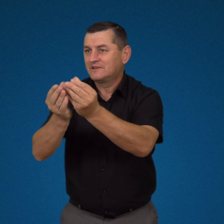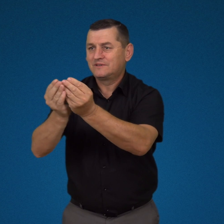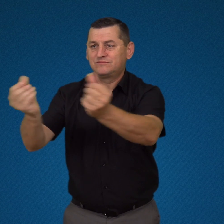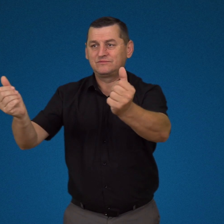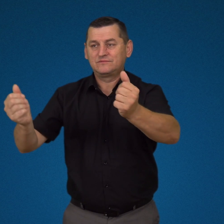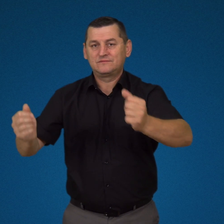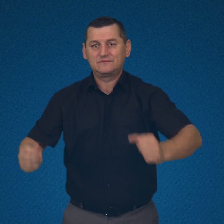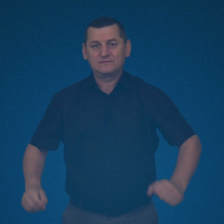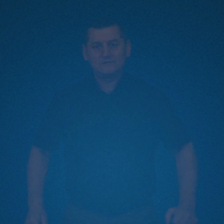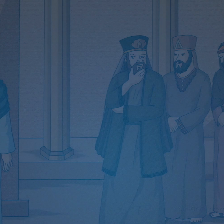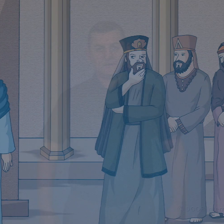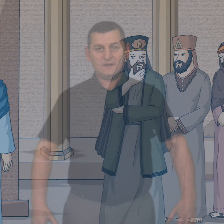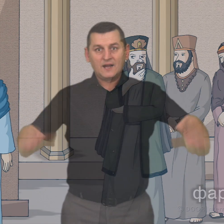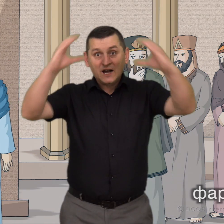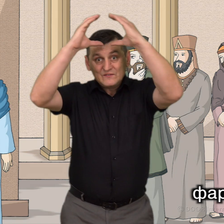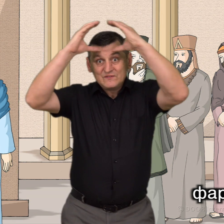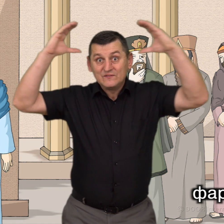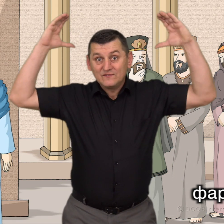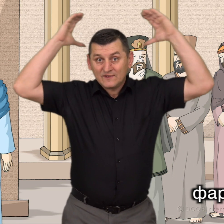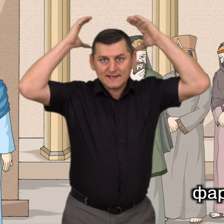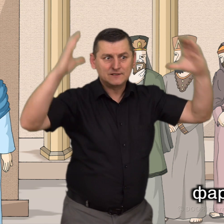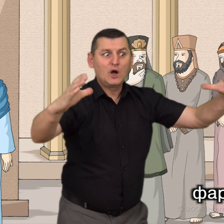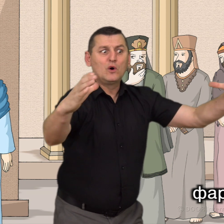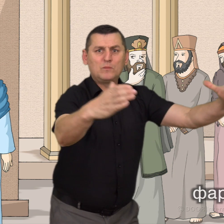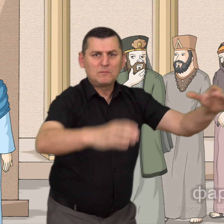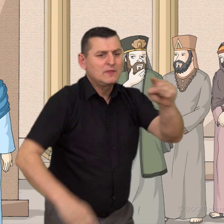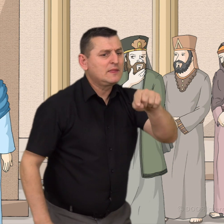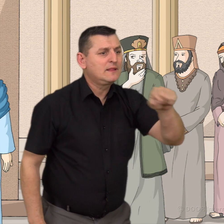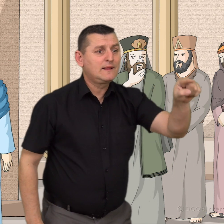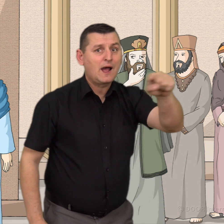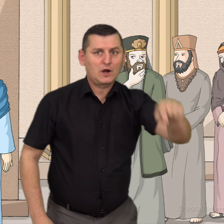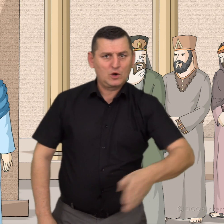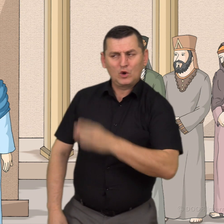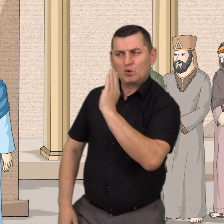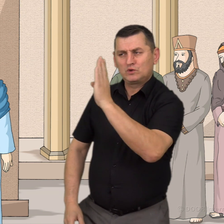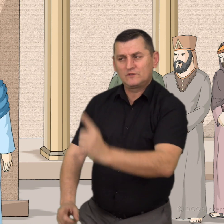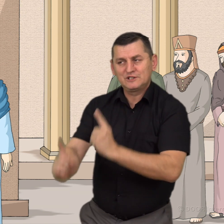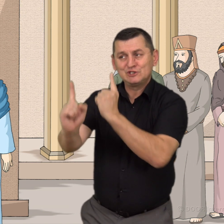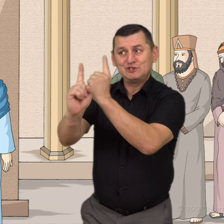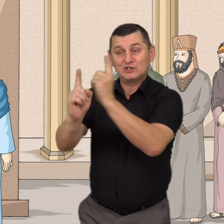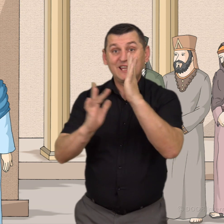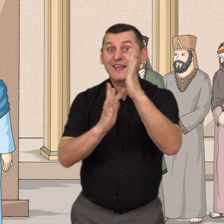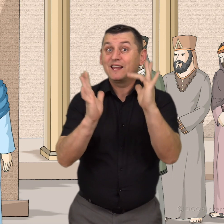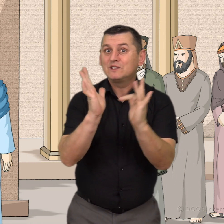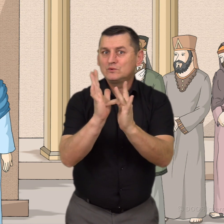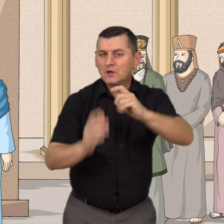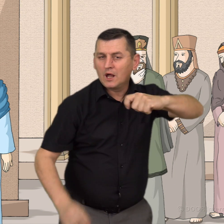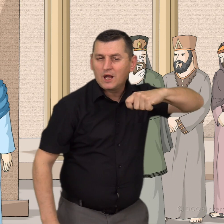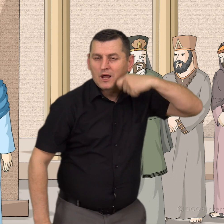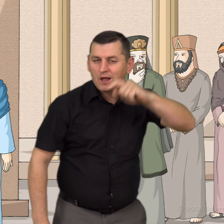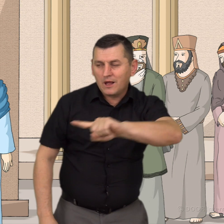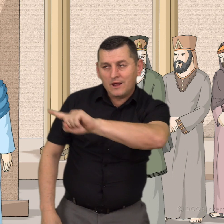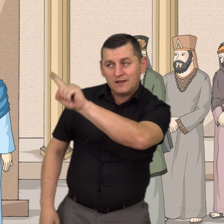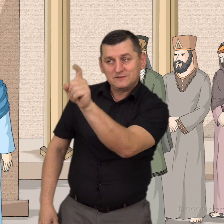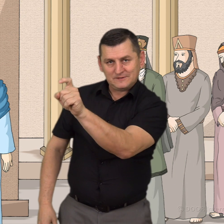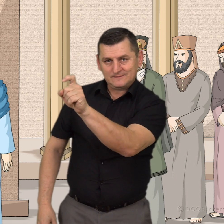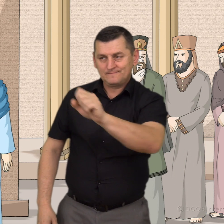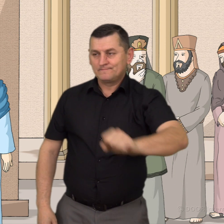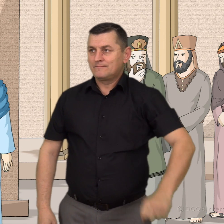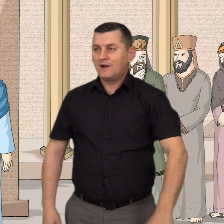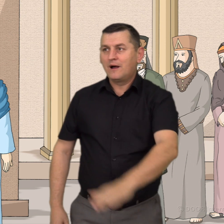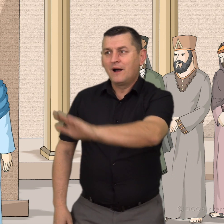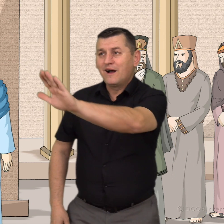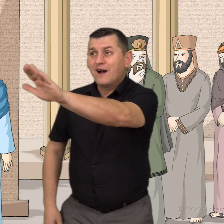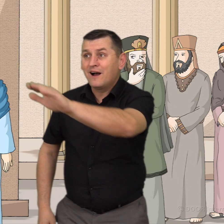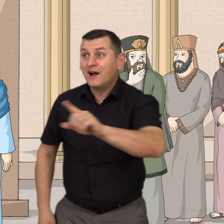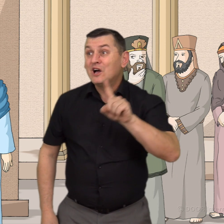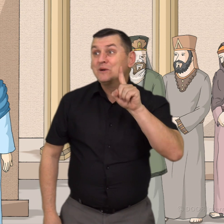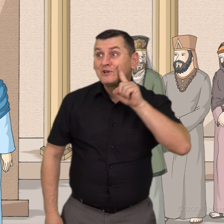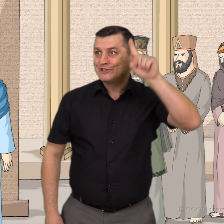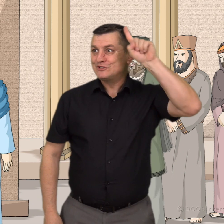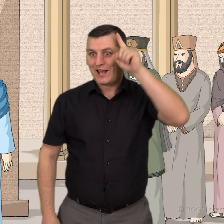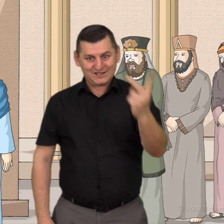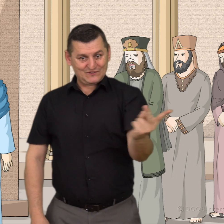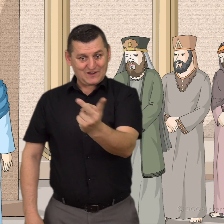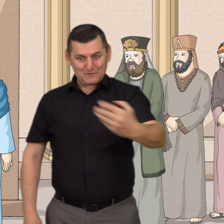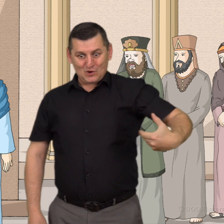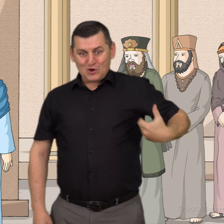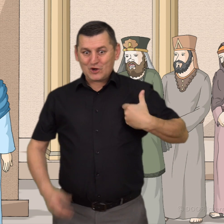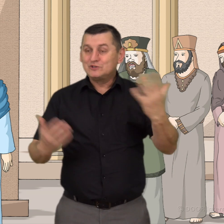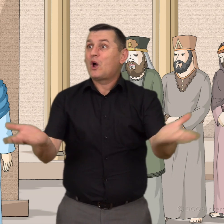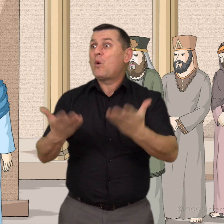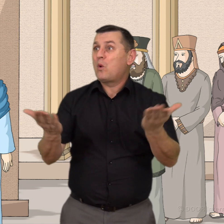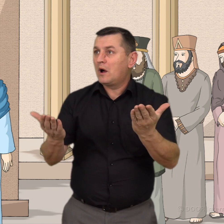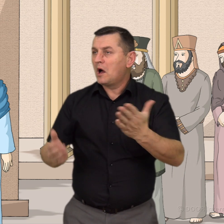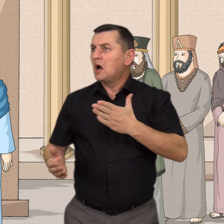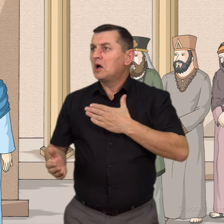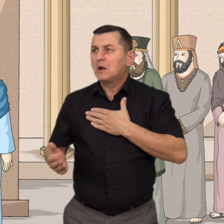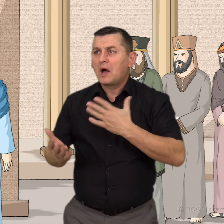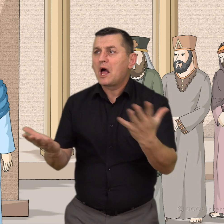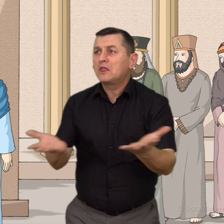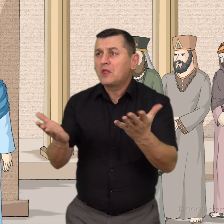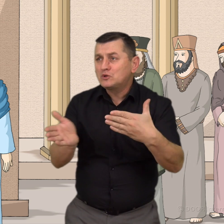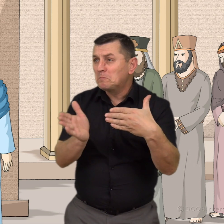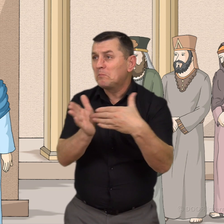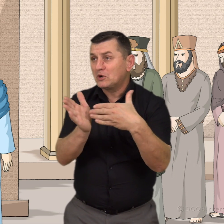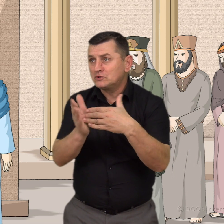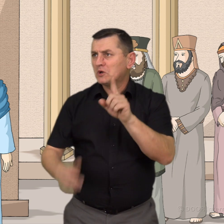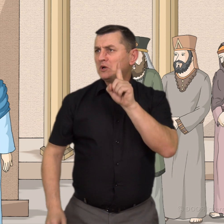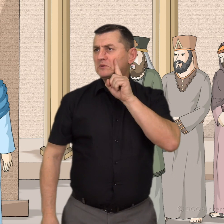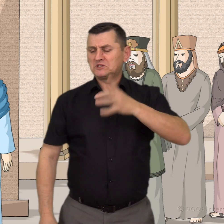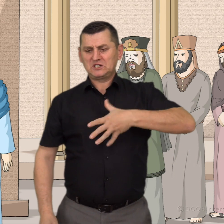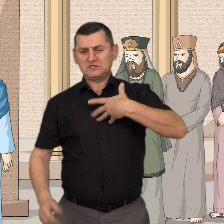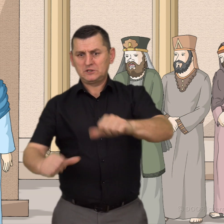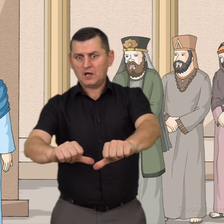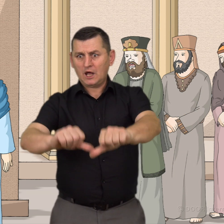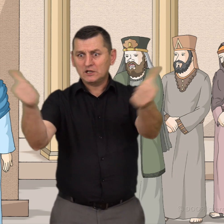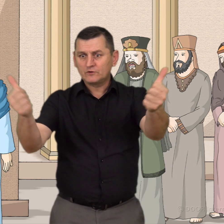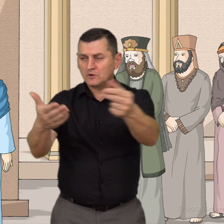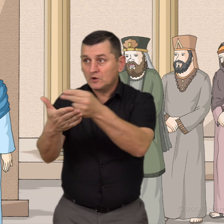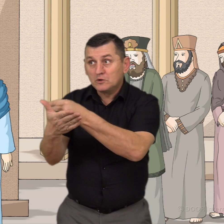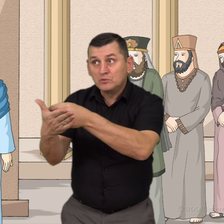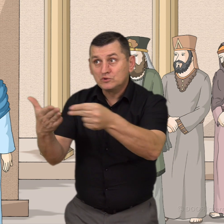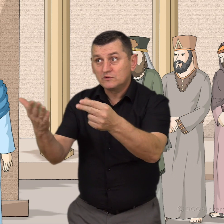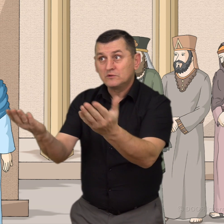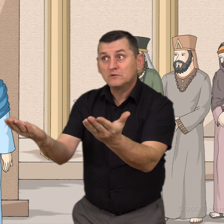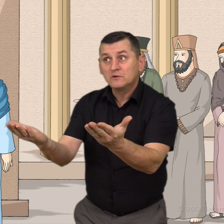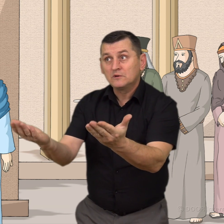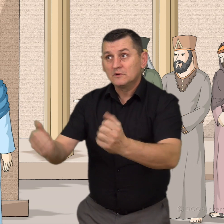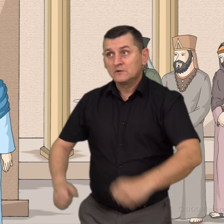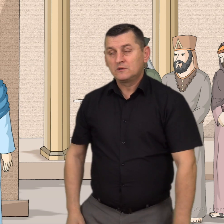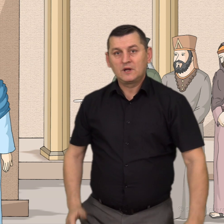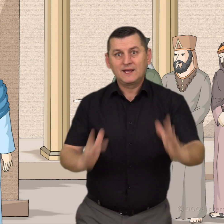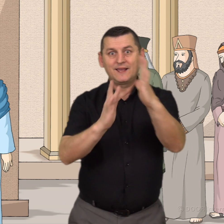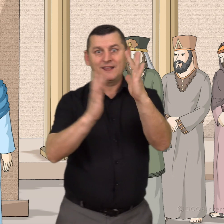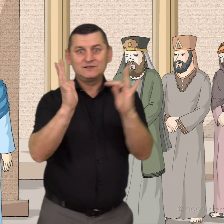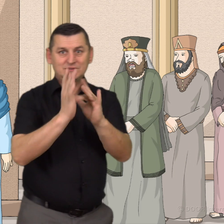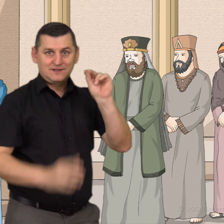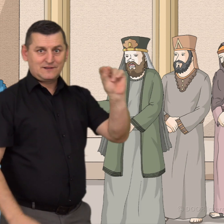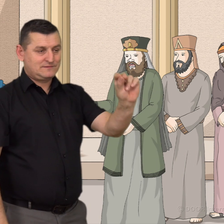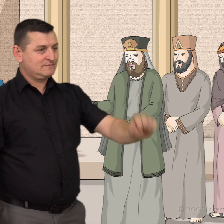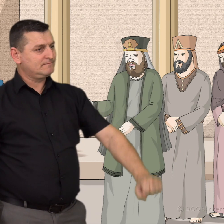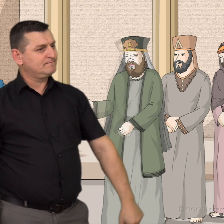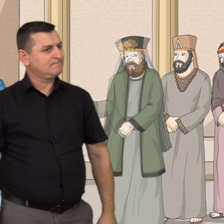Then some Pharisees came and tested Him by asking, “Is it lawful for a man to divorce his wife for any reason?”